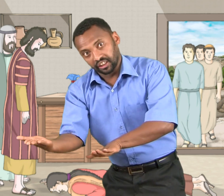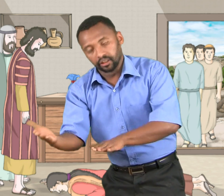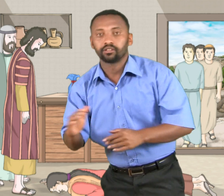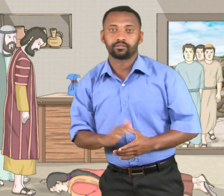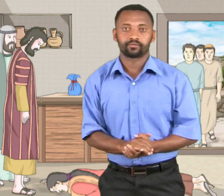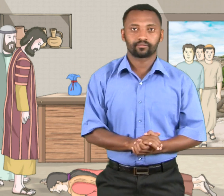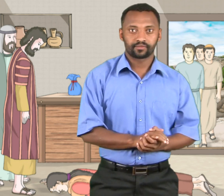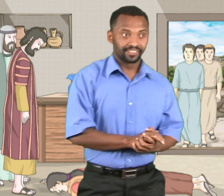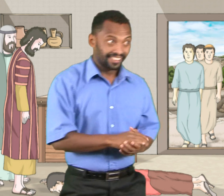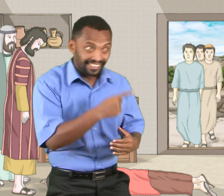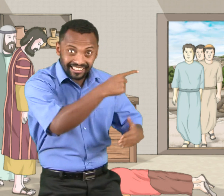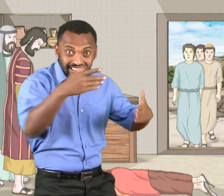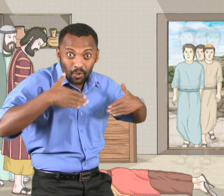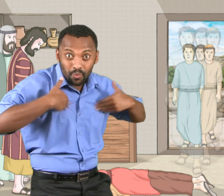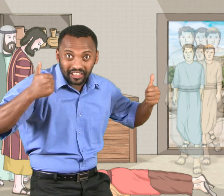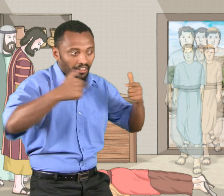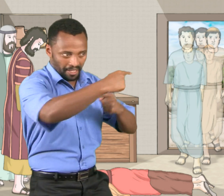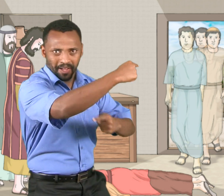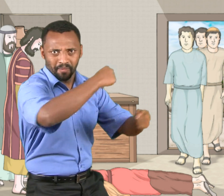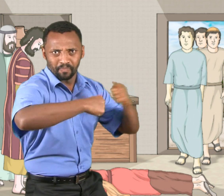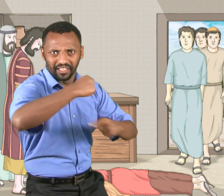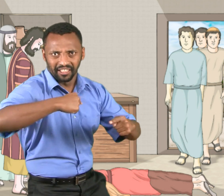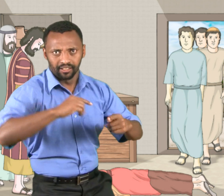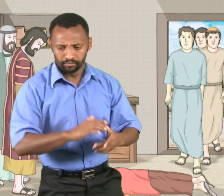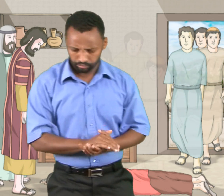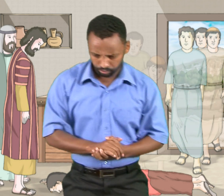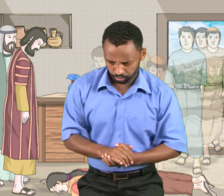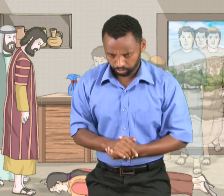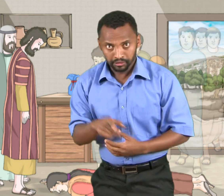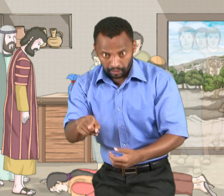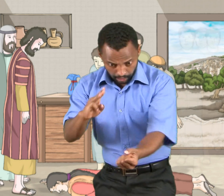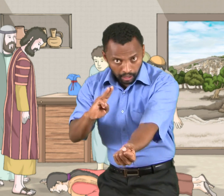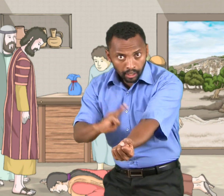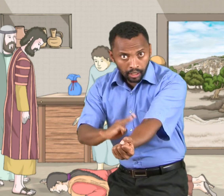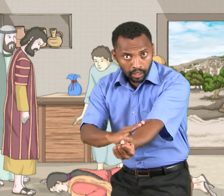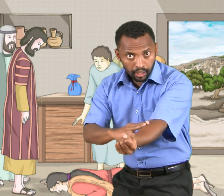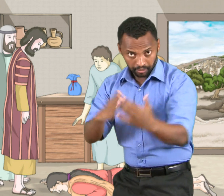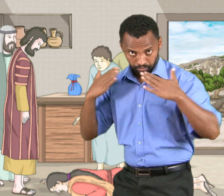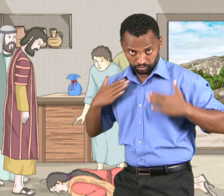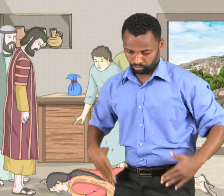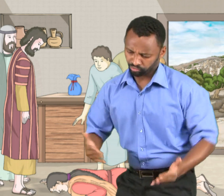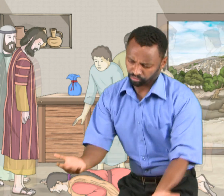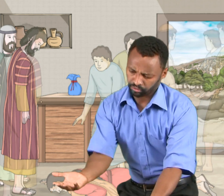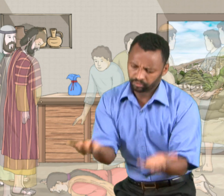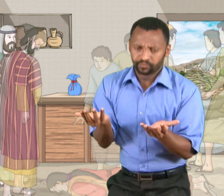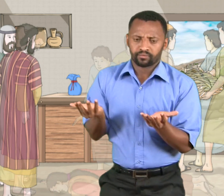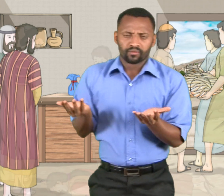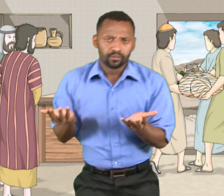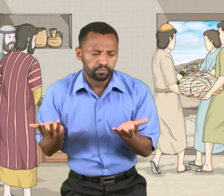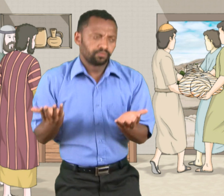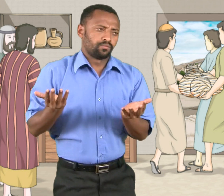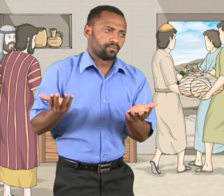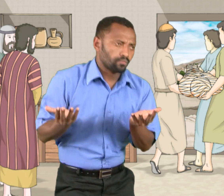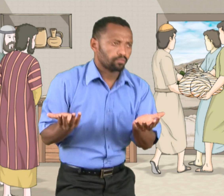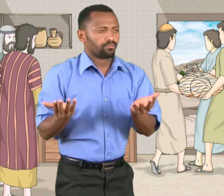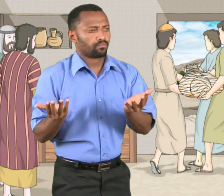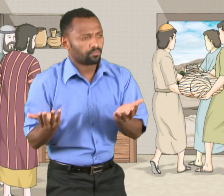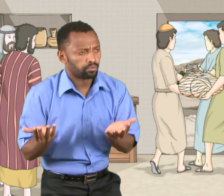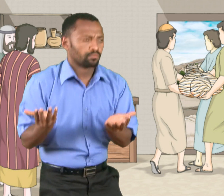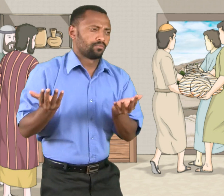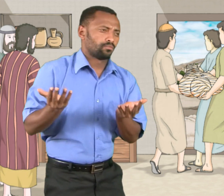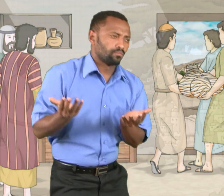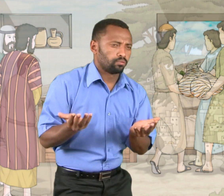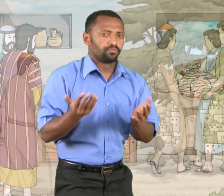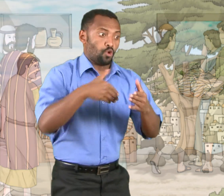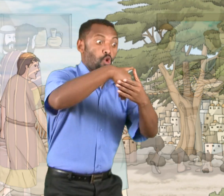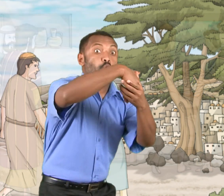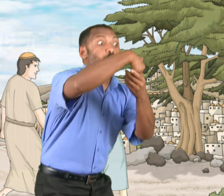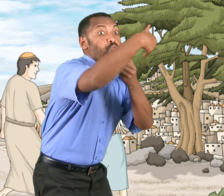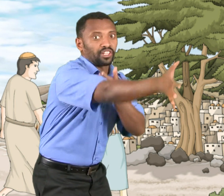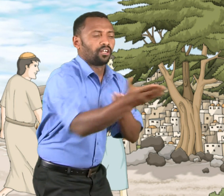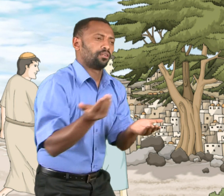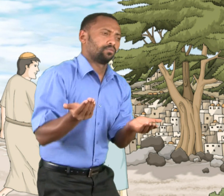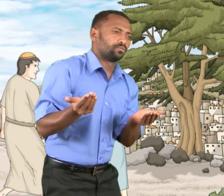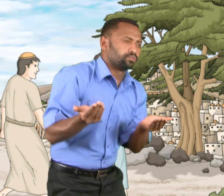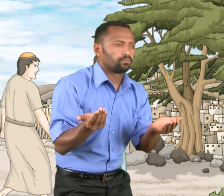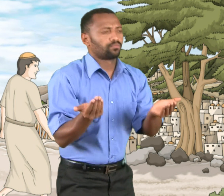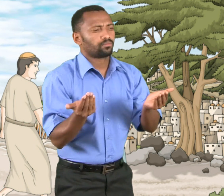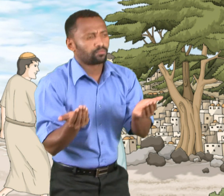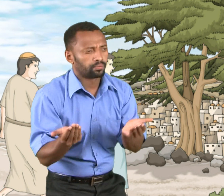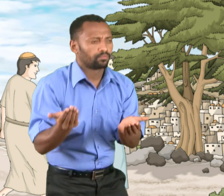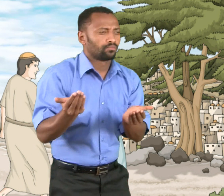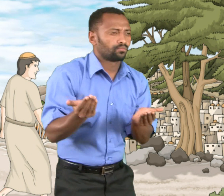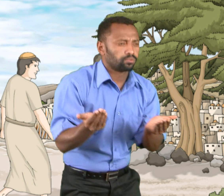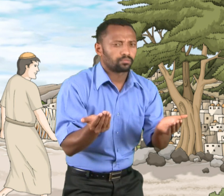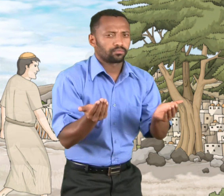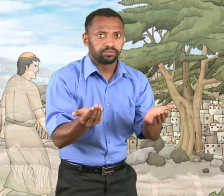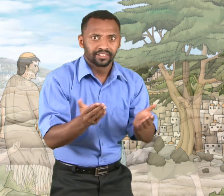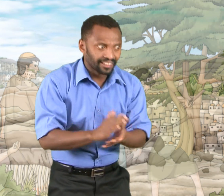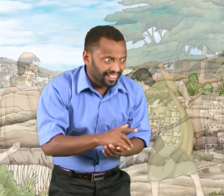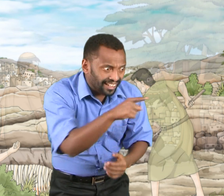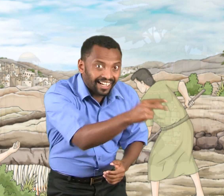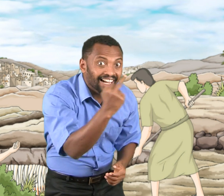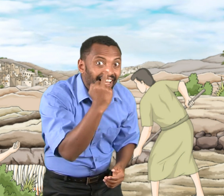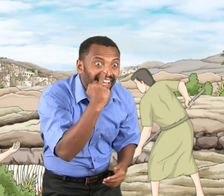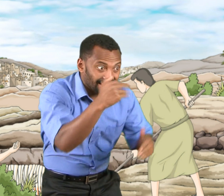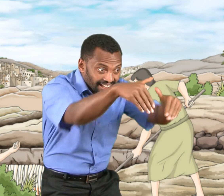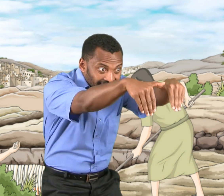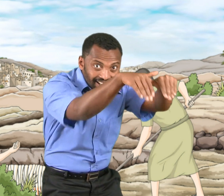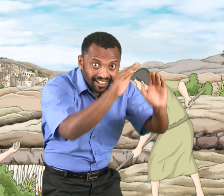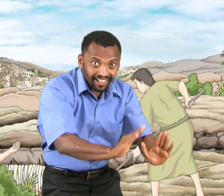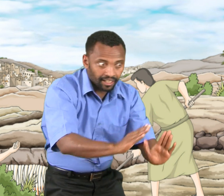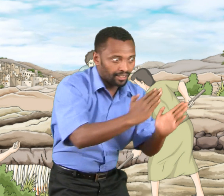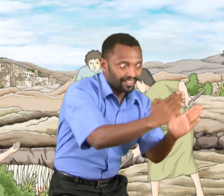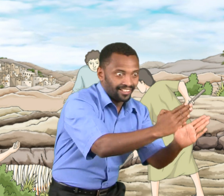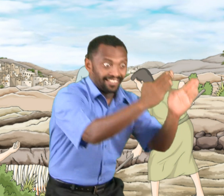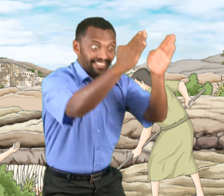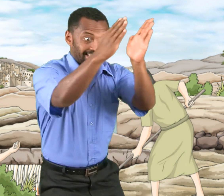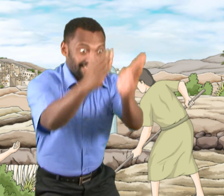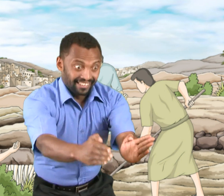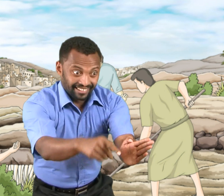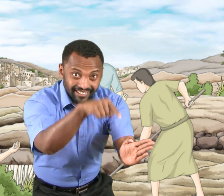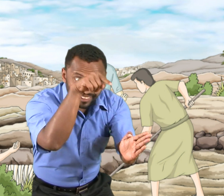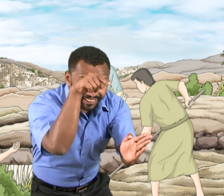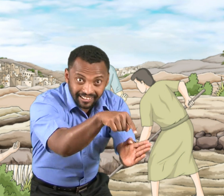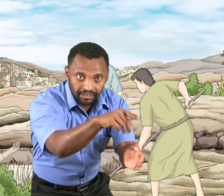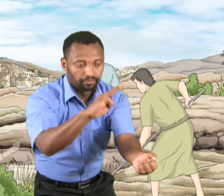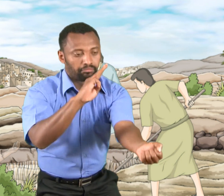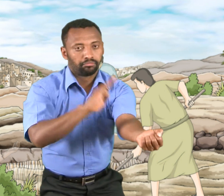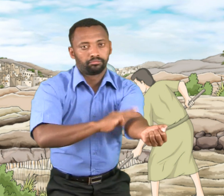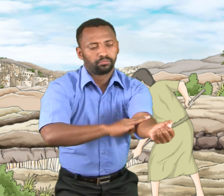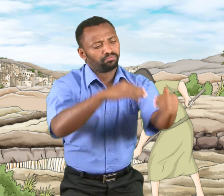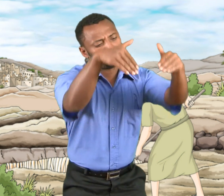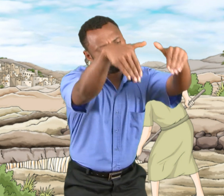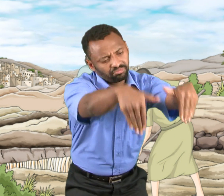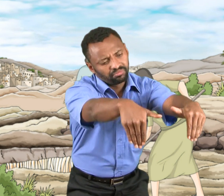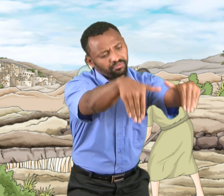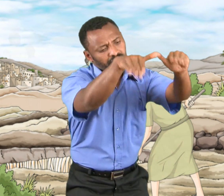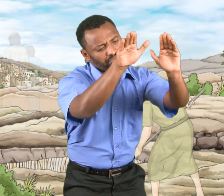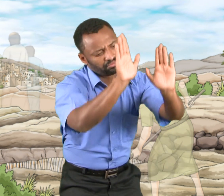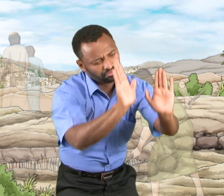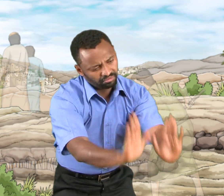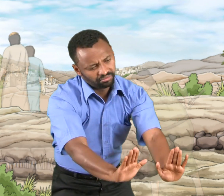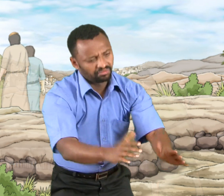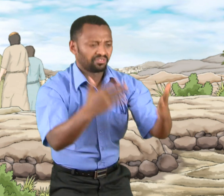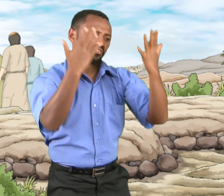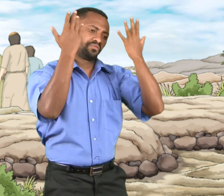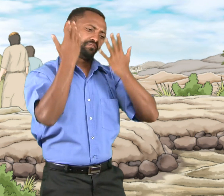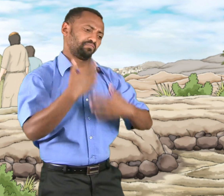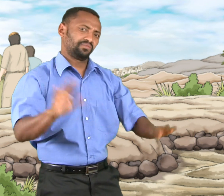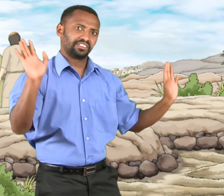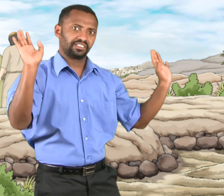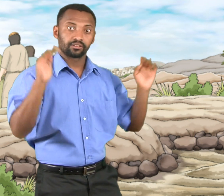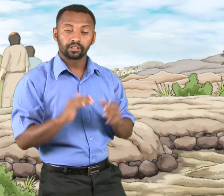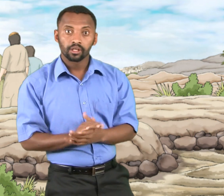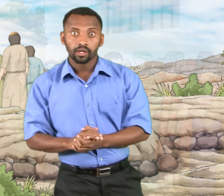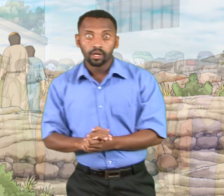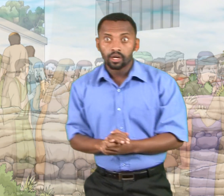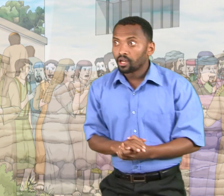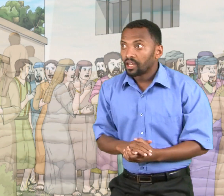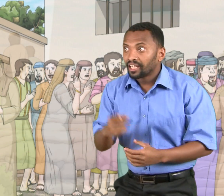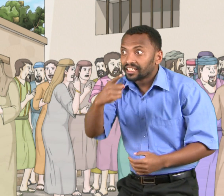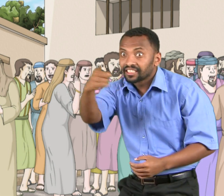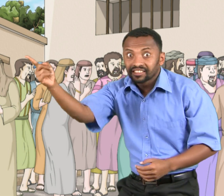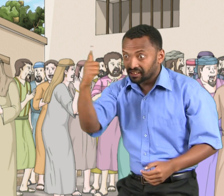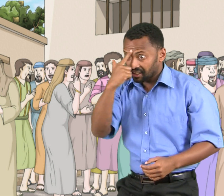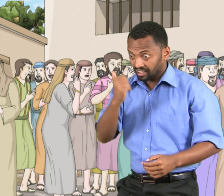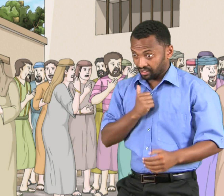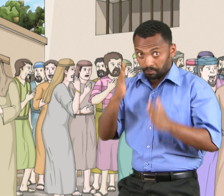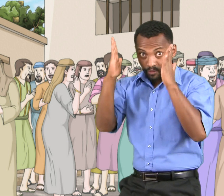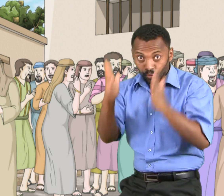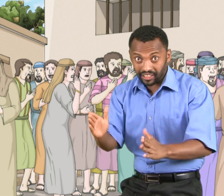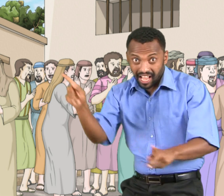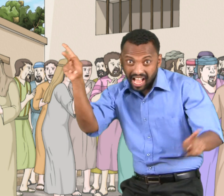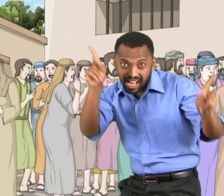Then the young men came in and, finding her dead, carried her out and buried her beside her husband.